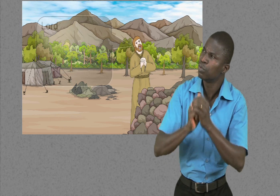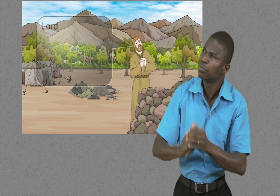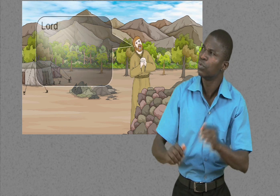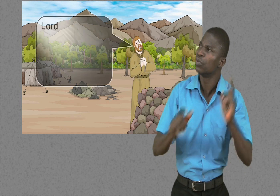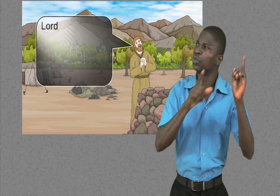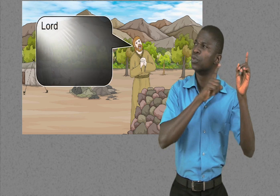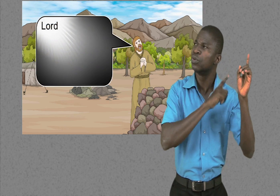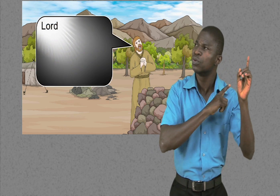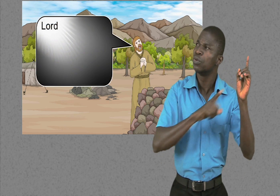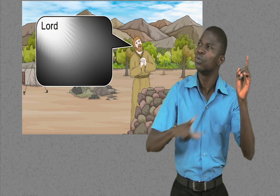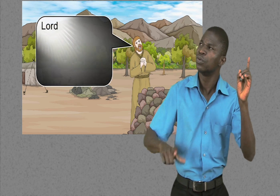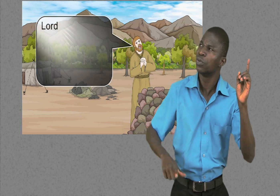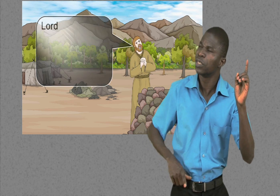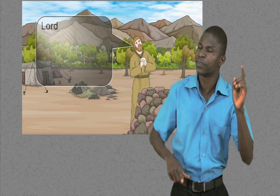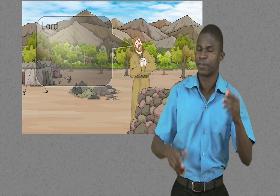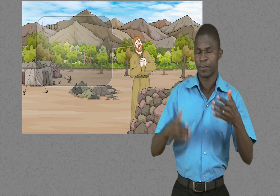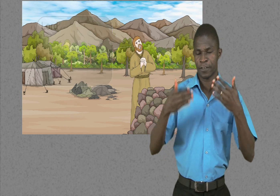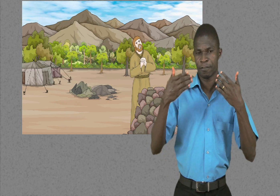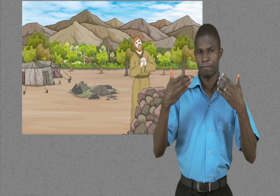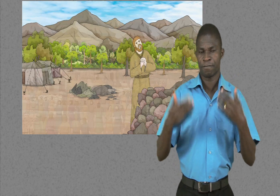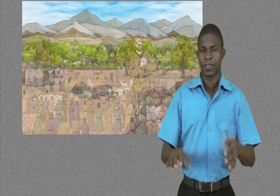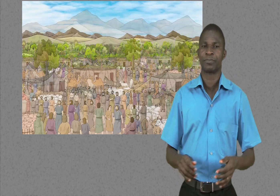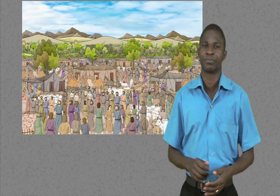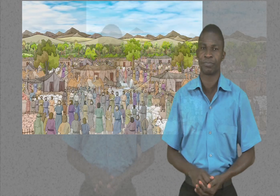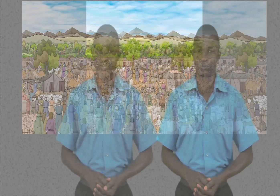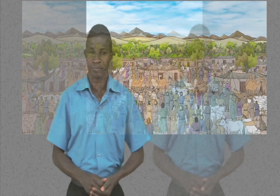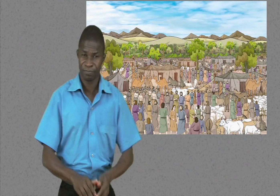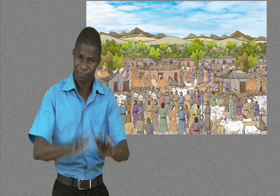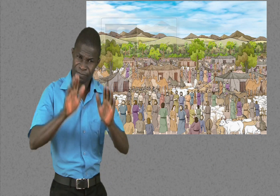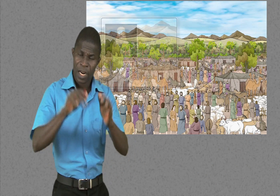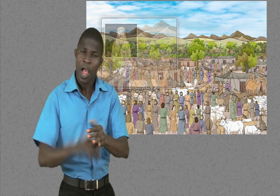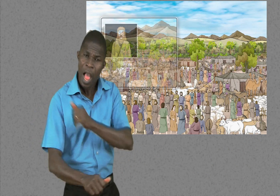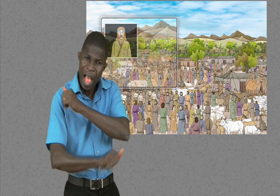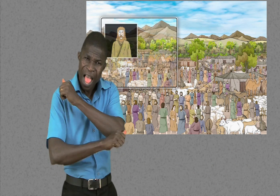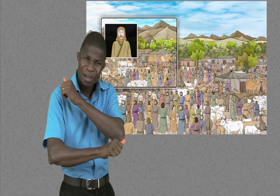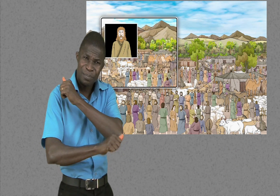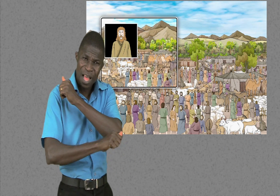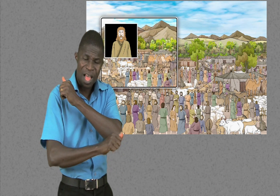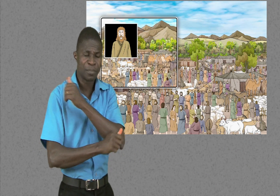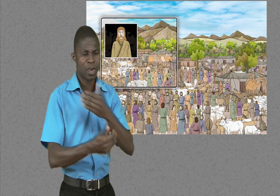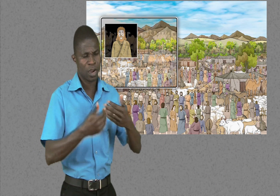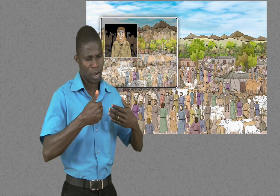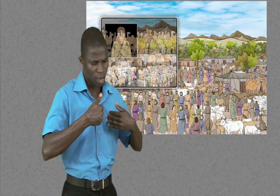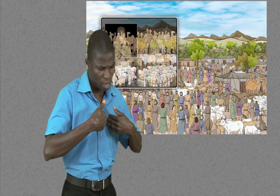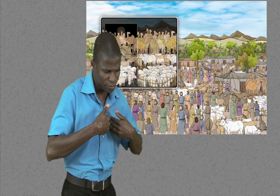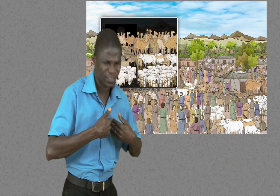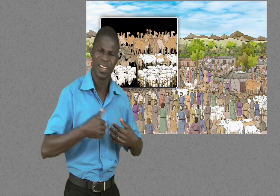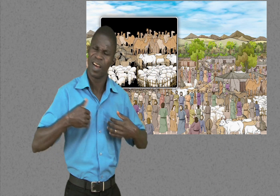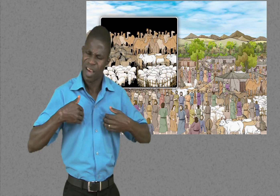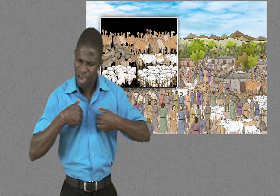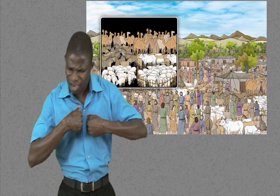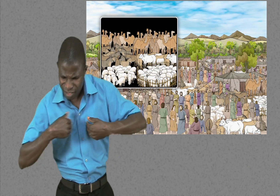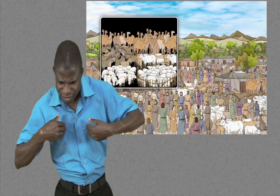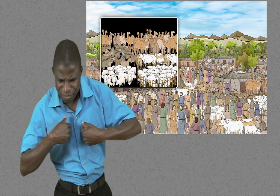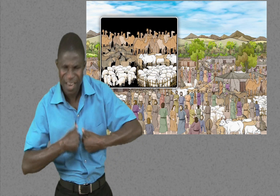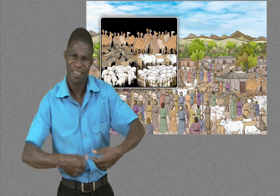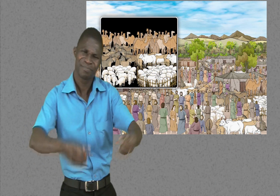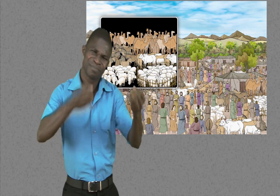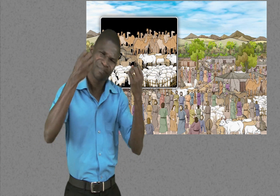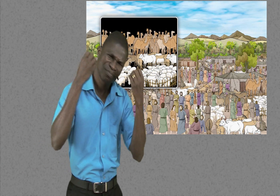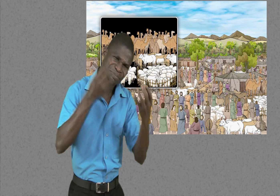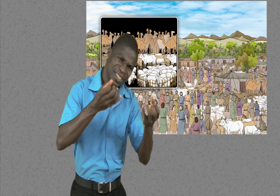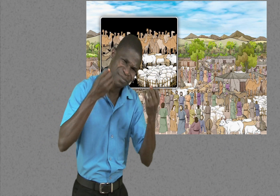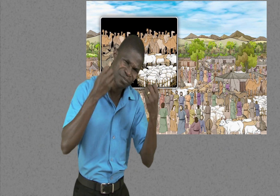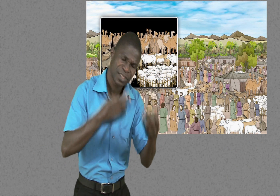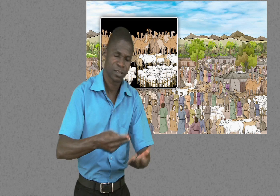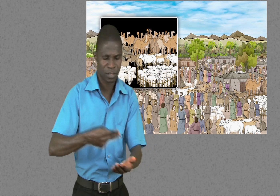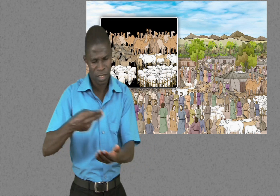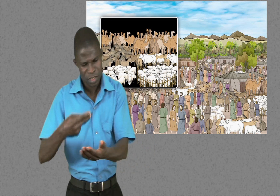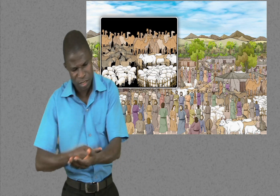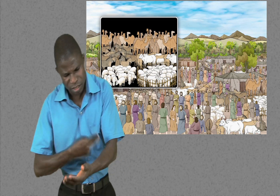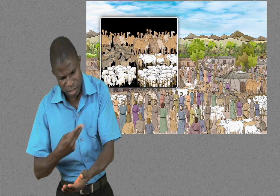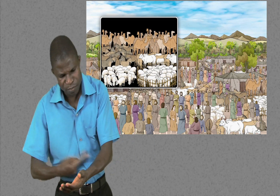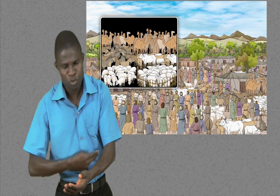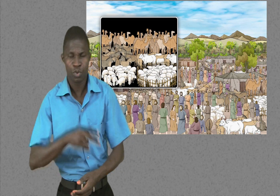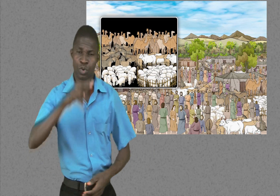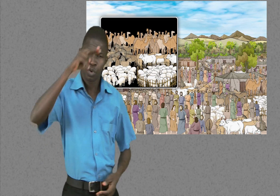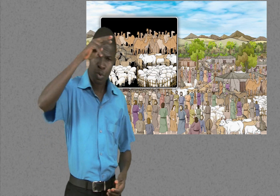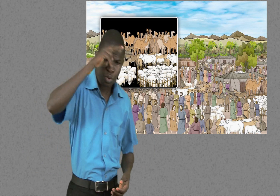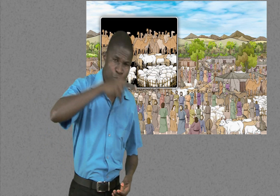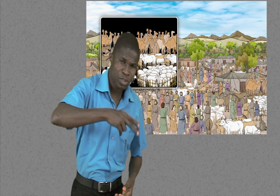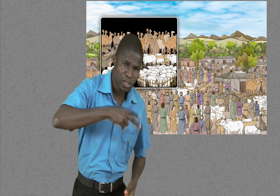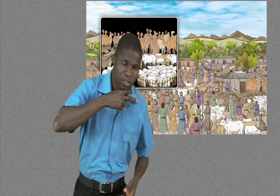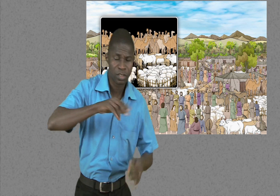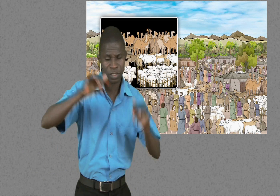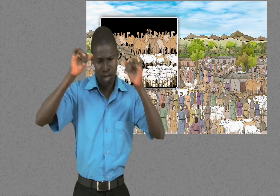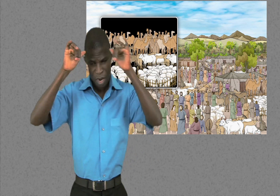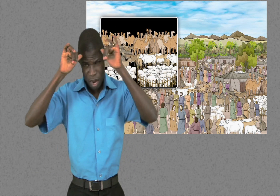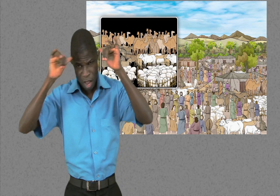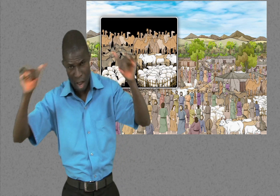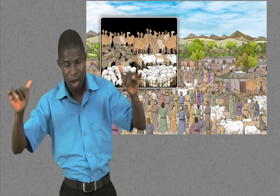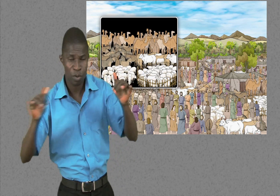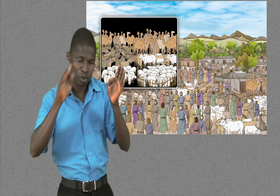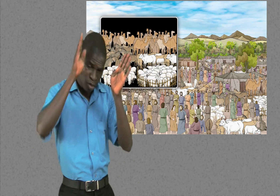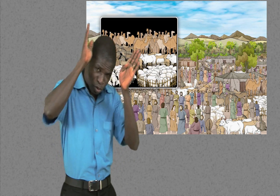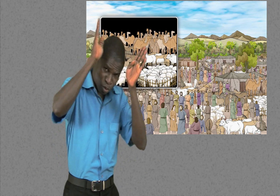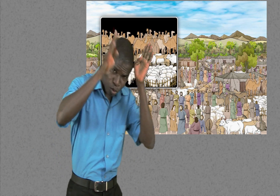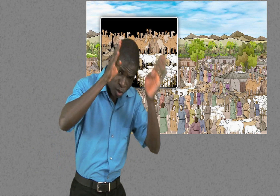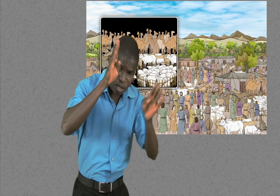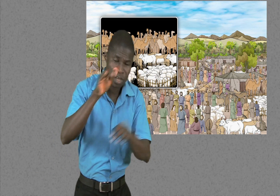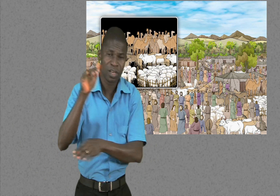Now Lot, who was traveling with Abram, also had flocks and herds and tents.